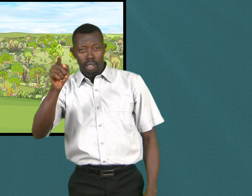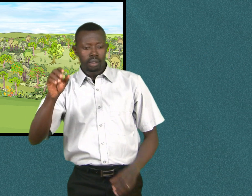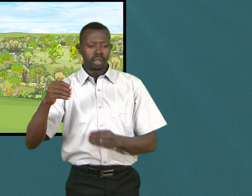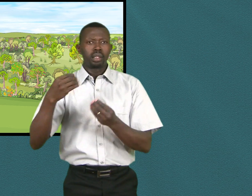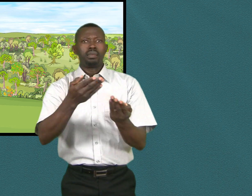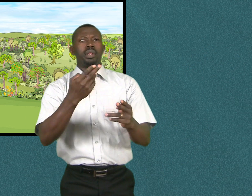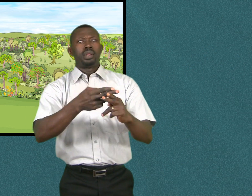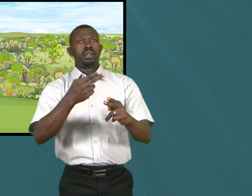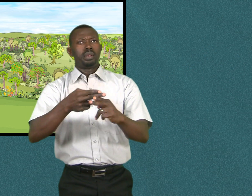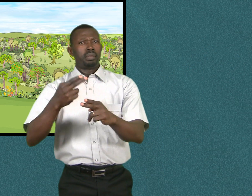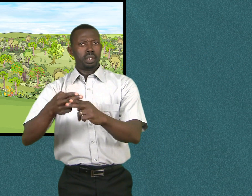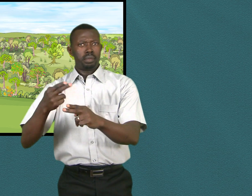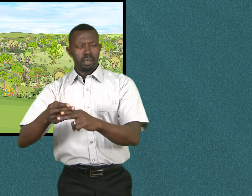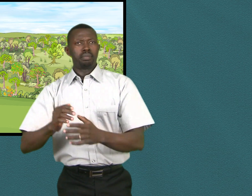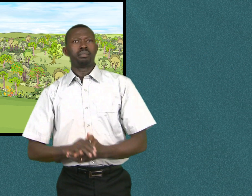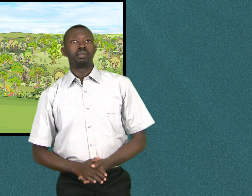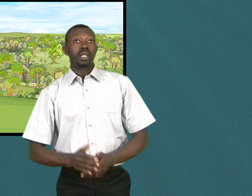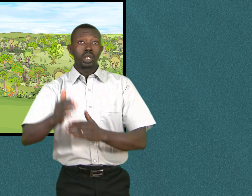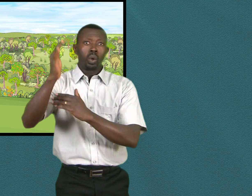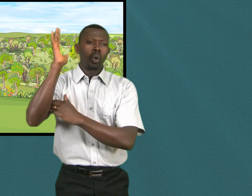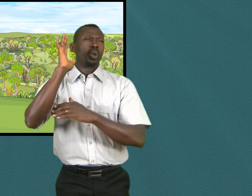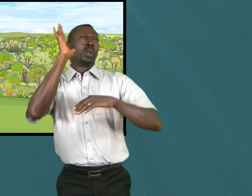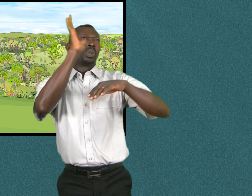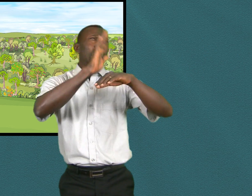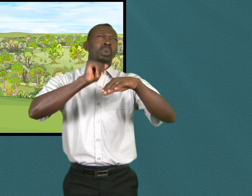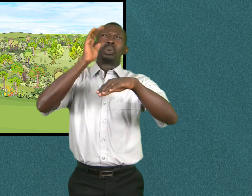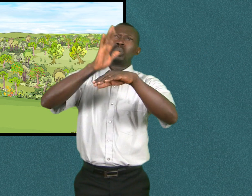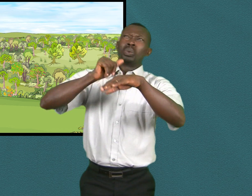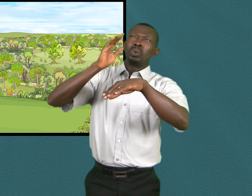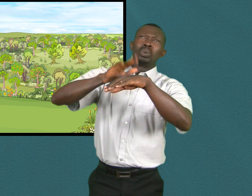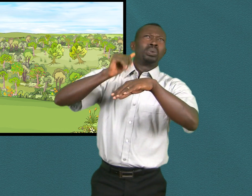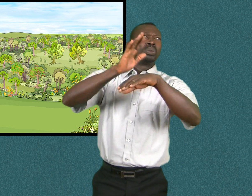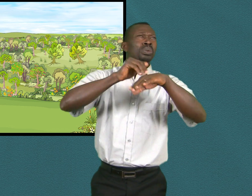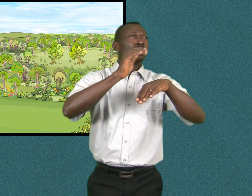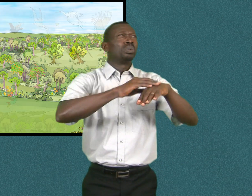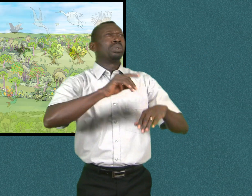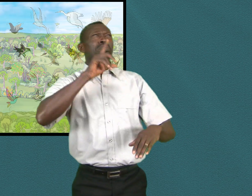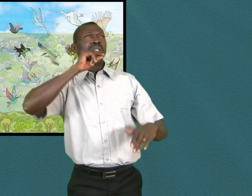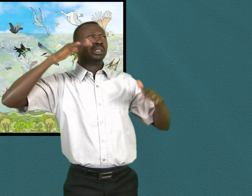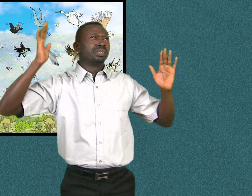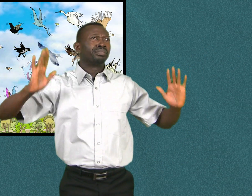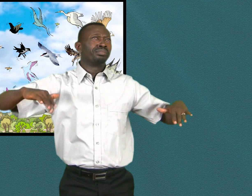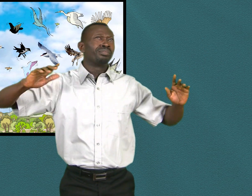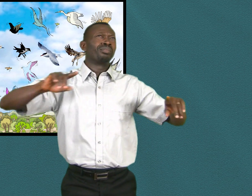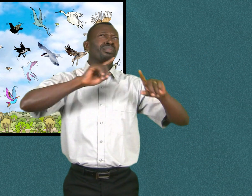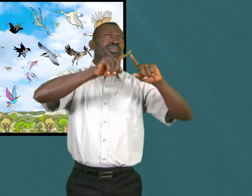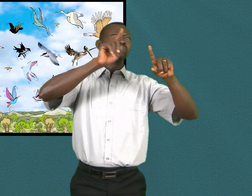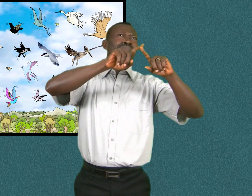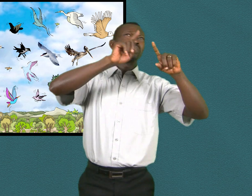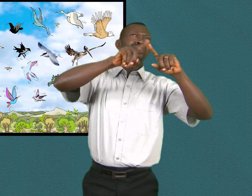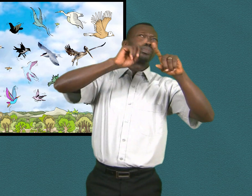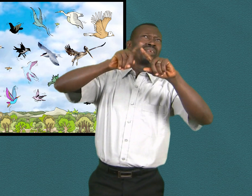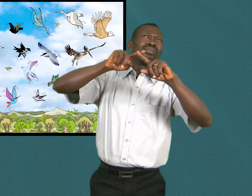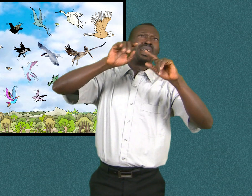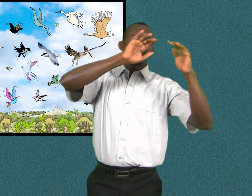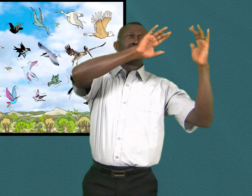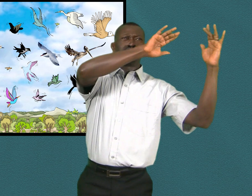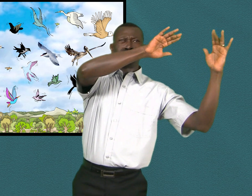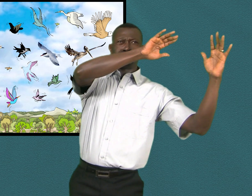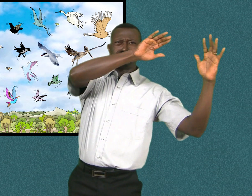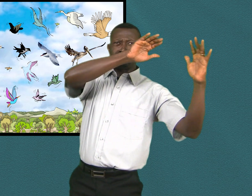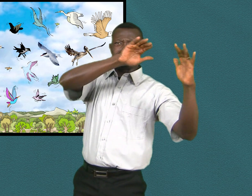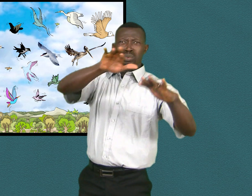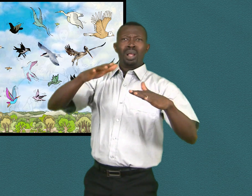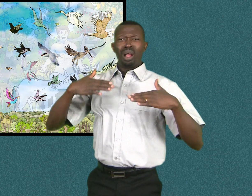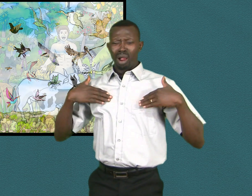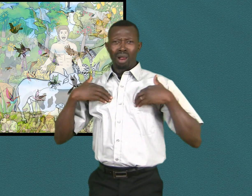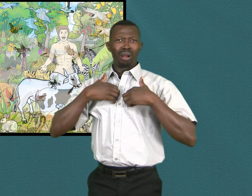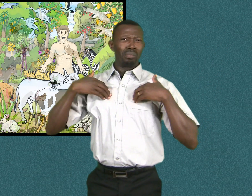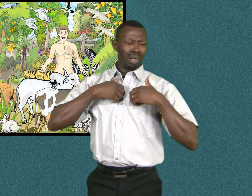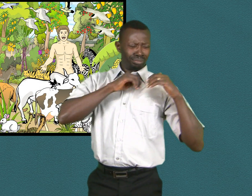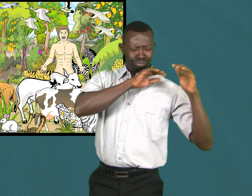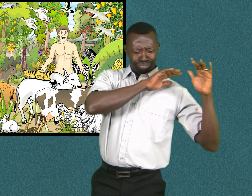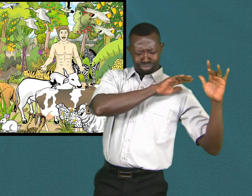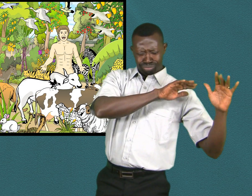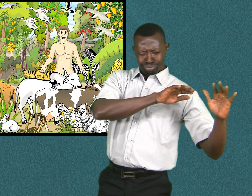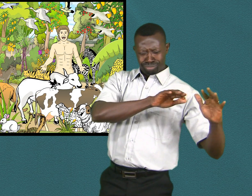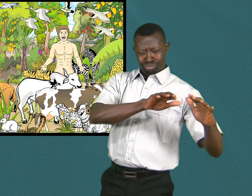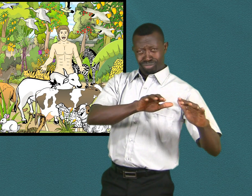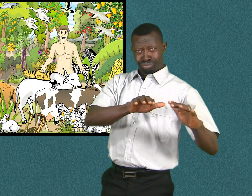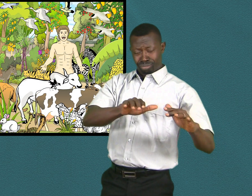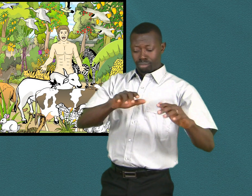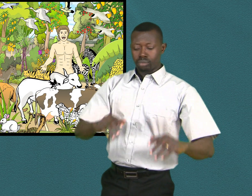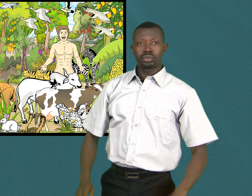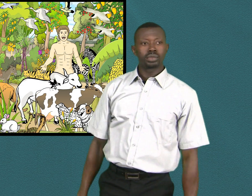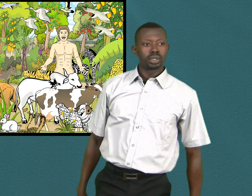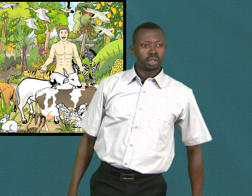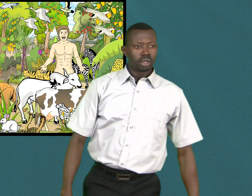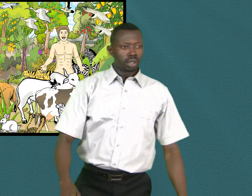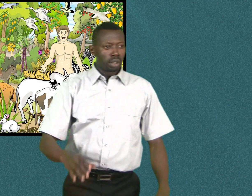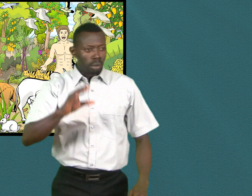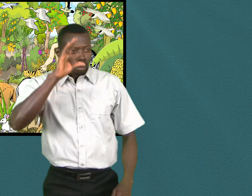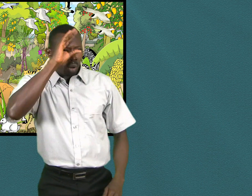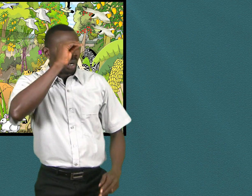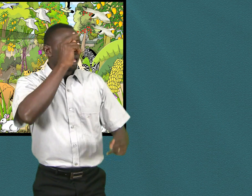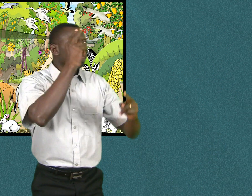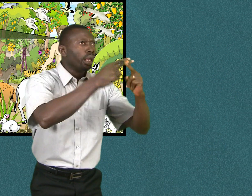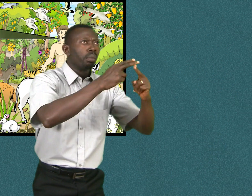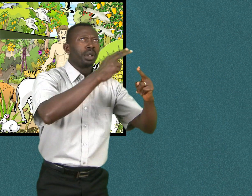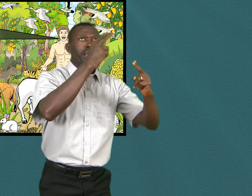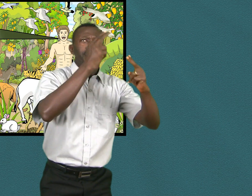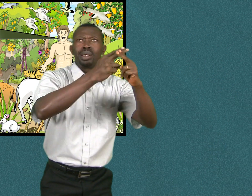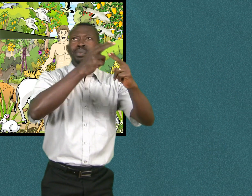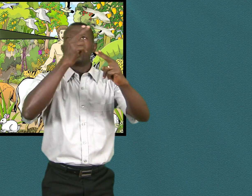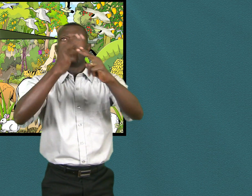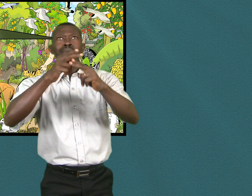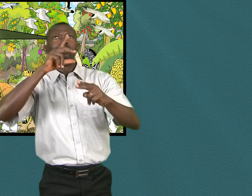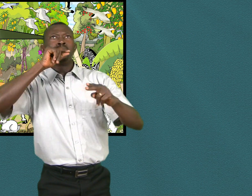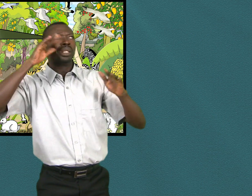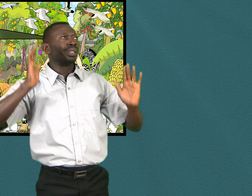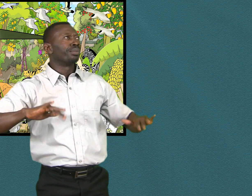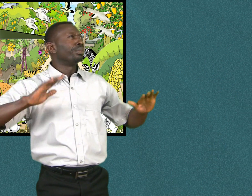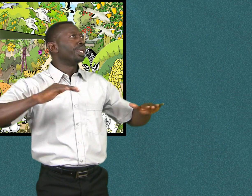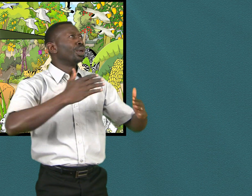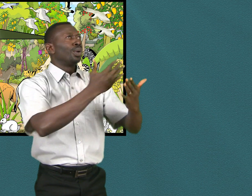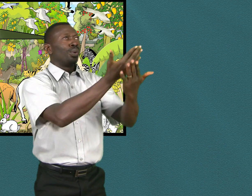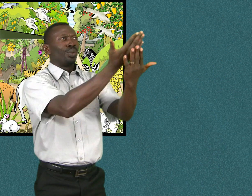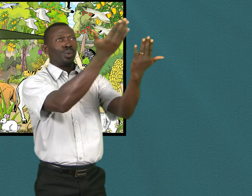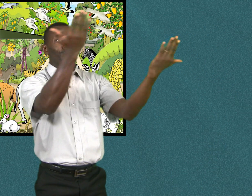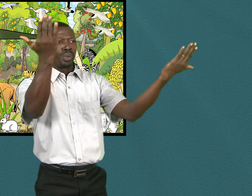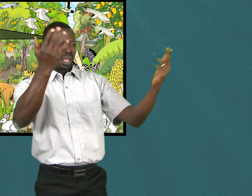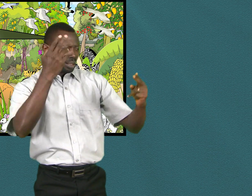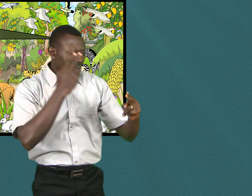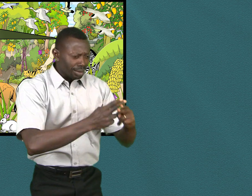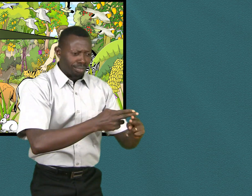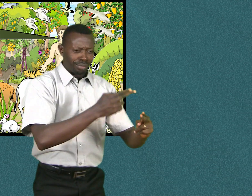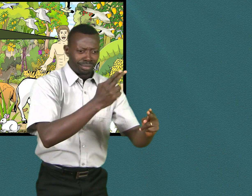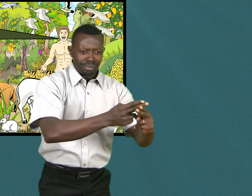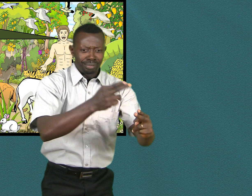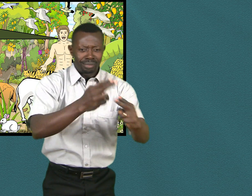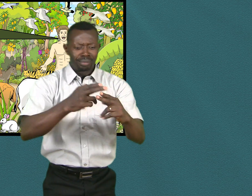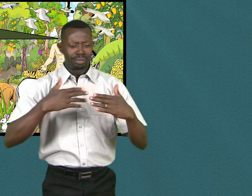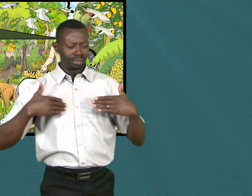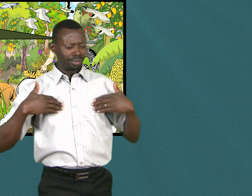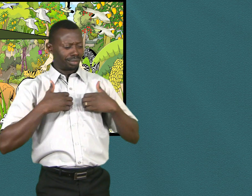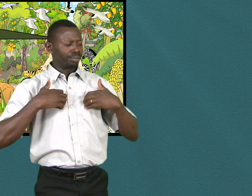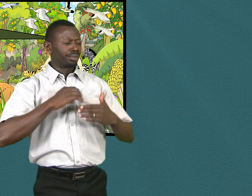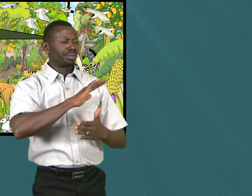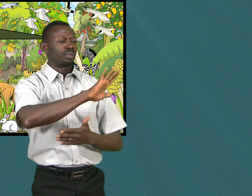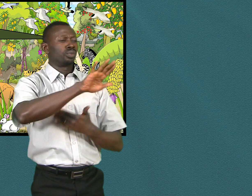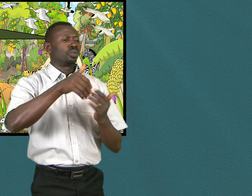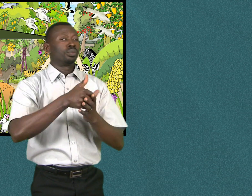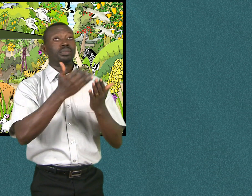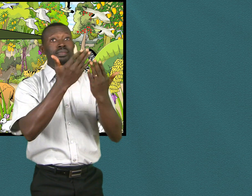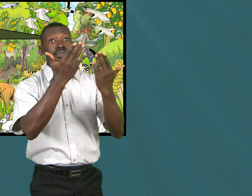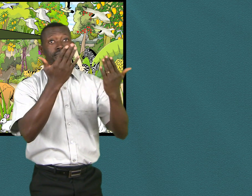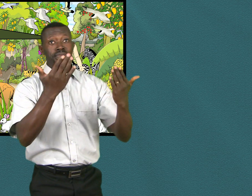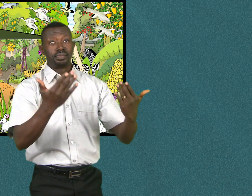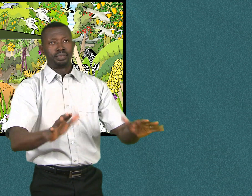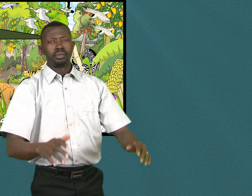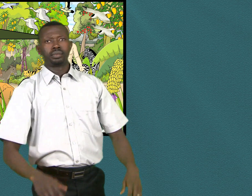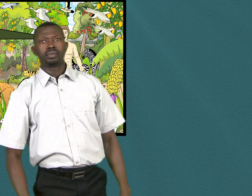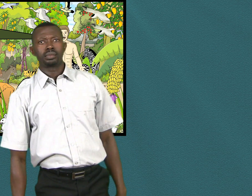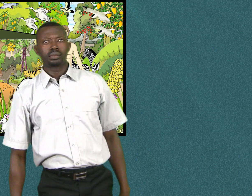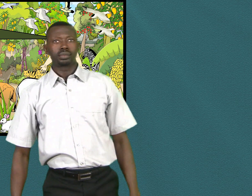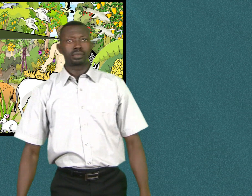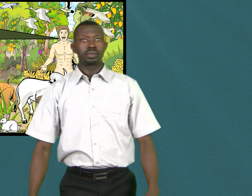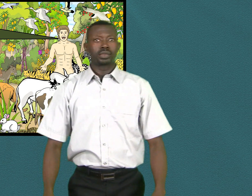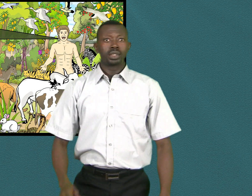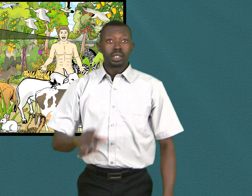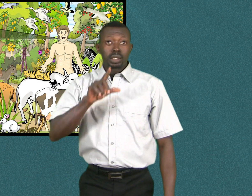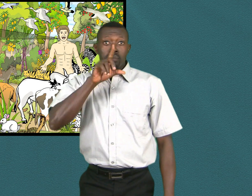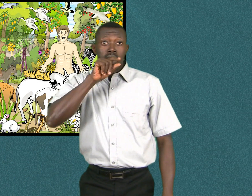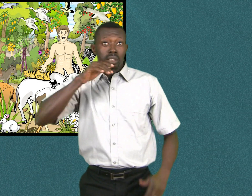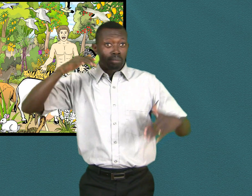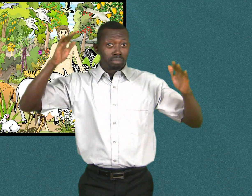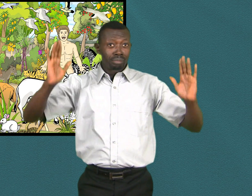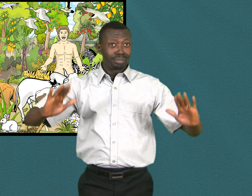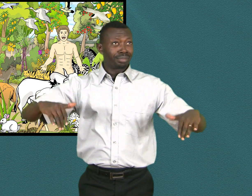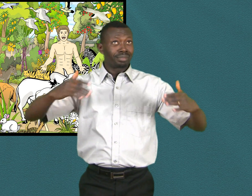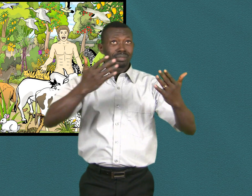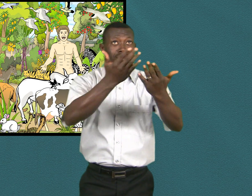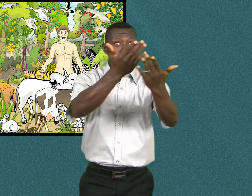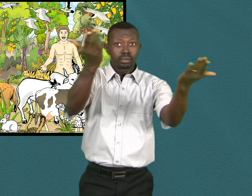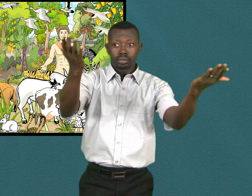And whatever the man called each living creature, that was its name. The man gave names to all the livestock, to the birds of the air, and to every beast of the field.